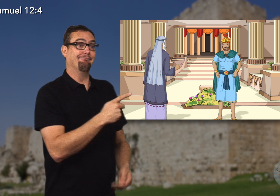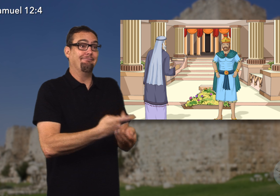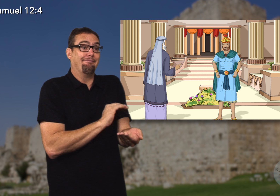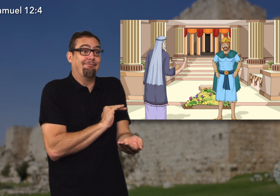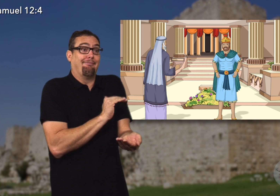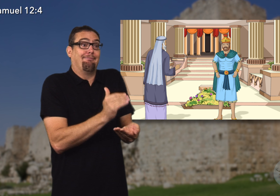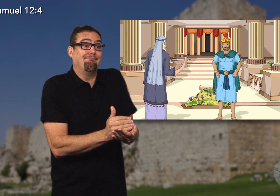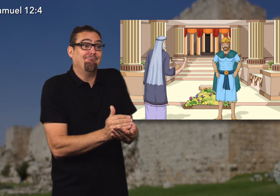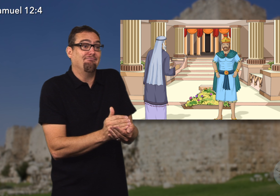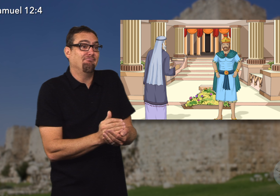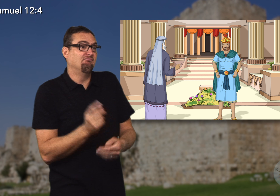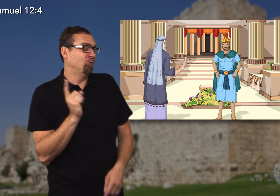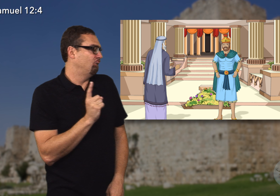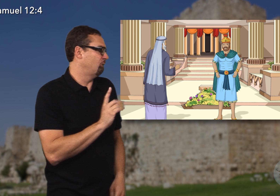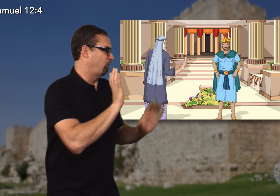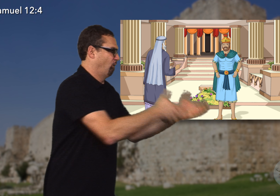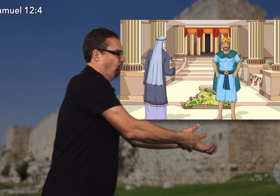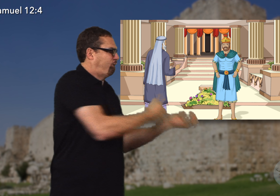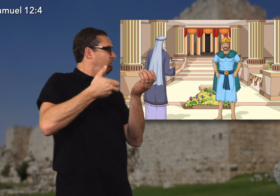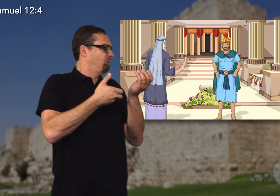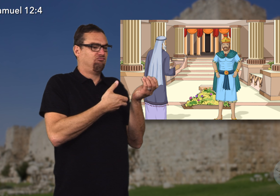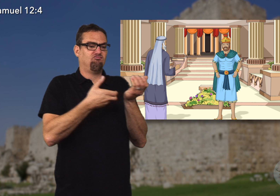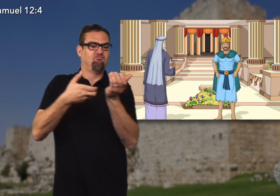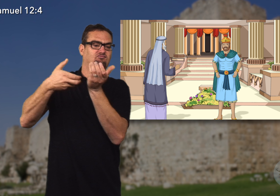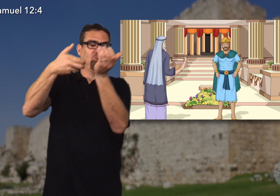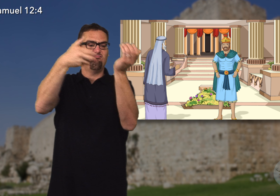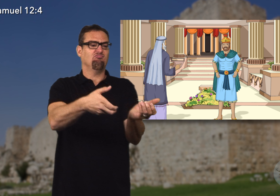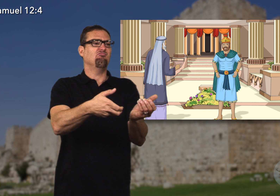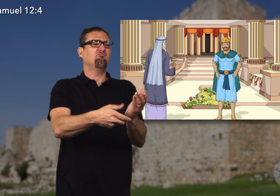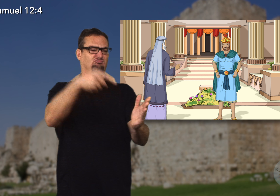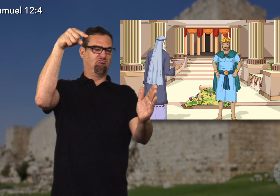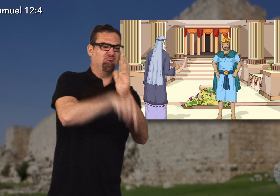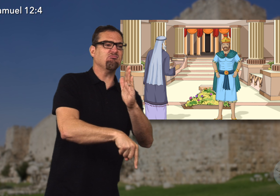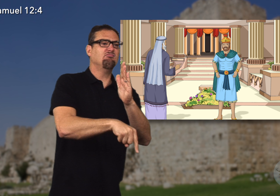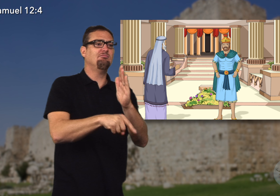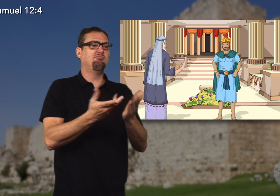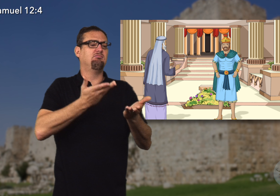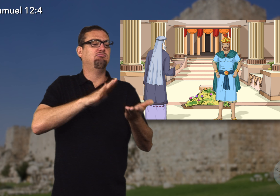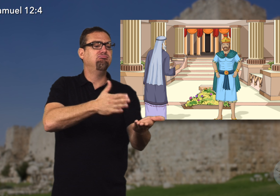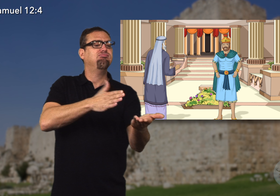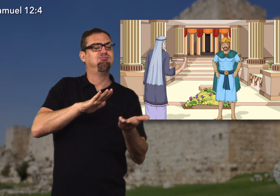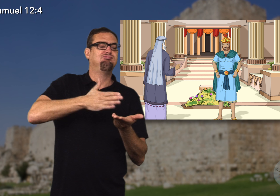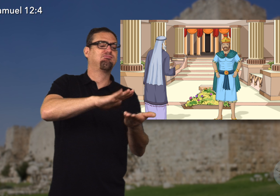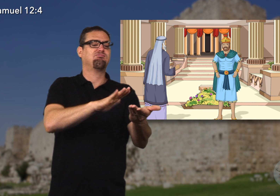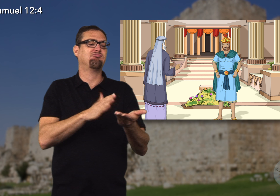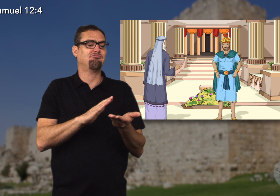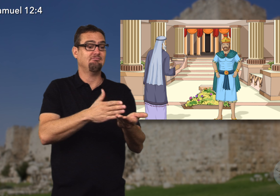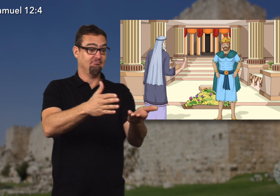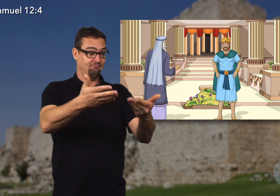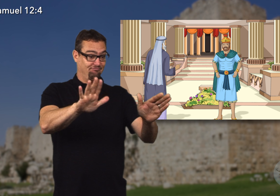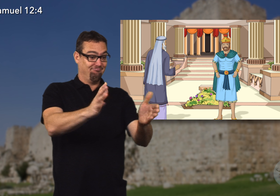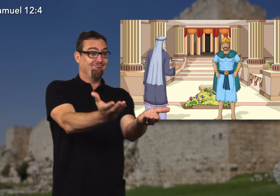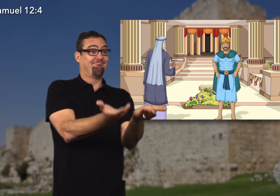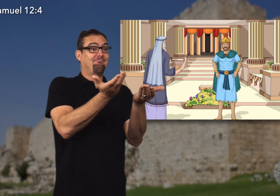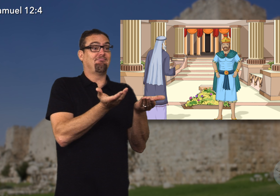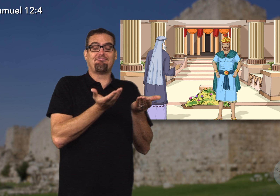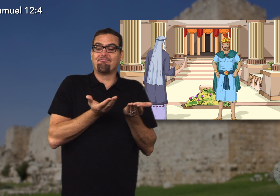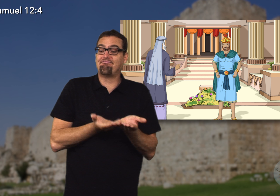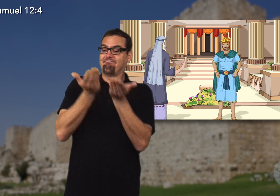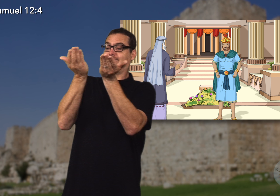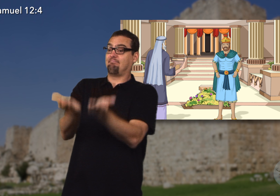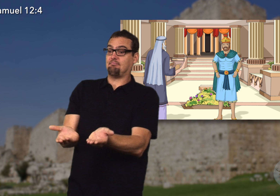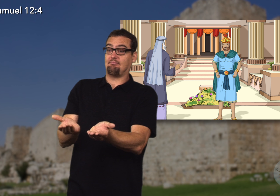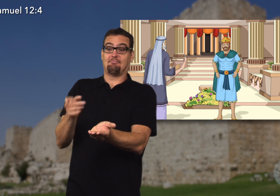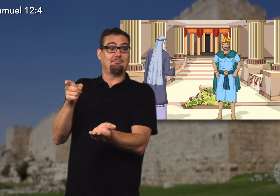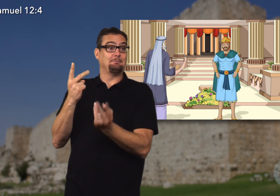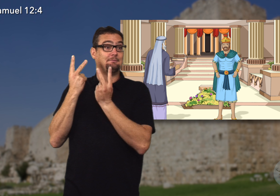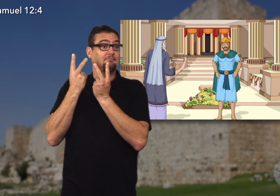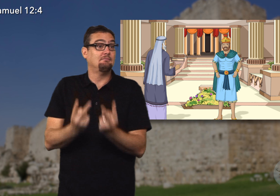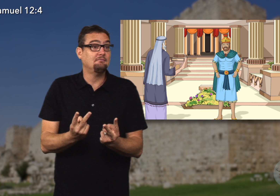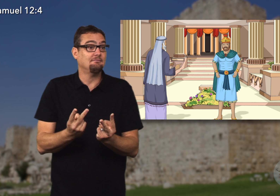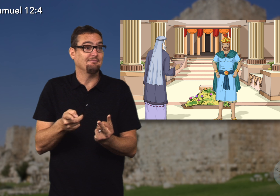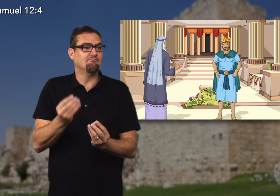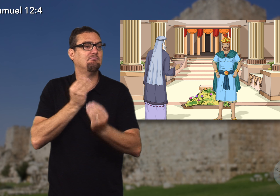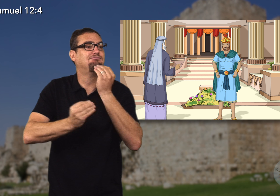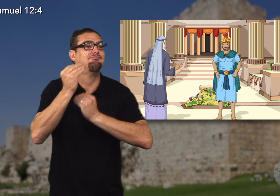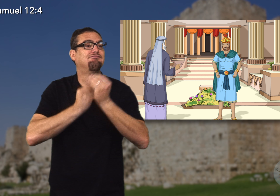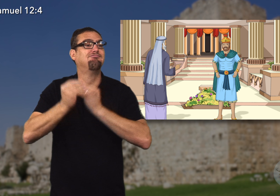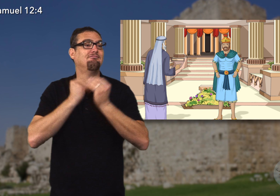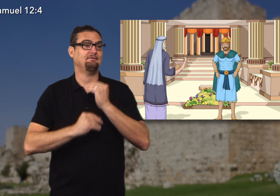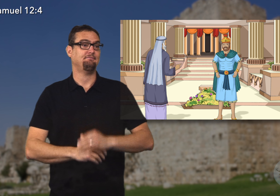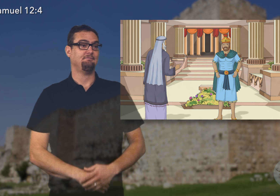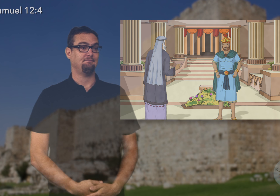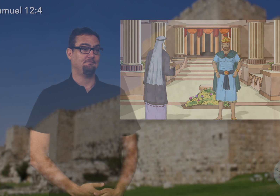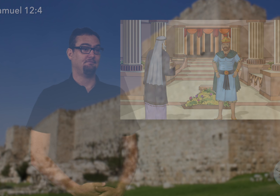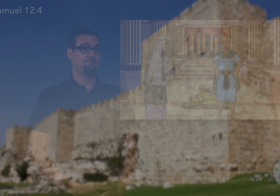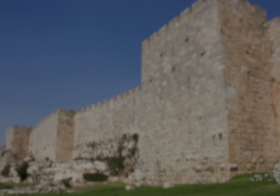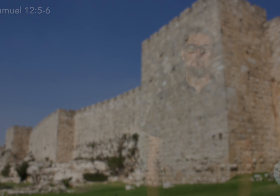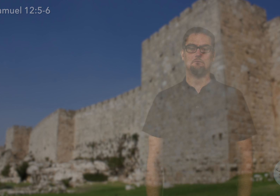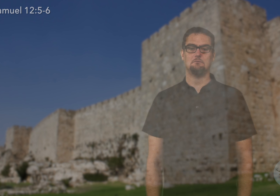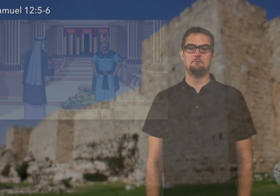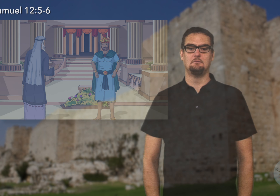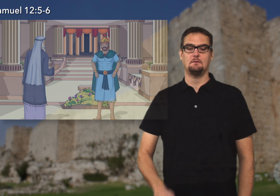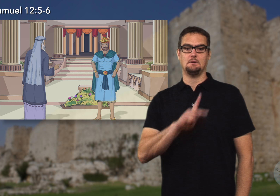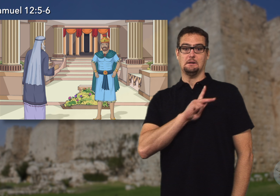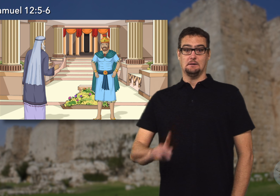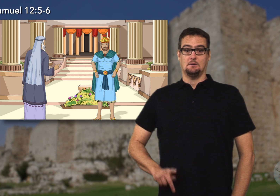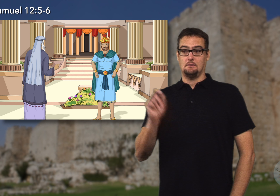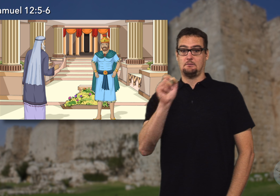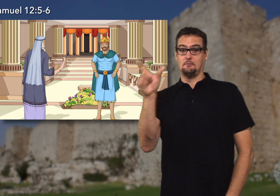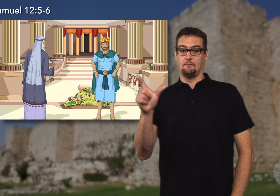Instead, he took the poor man’s lamb and prepared it for his guest.”